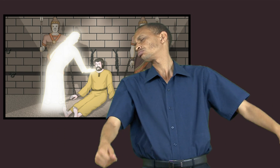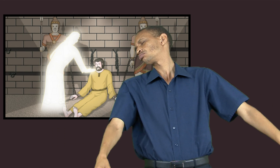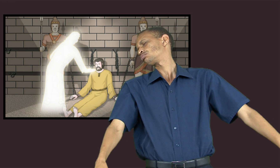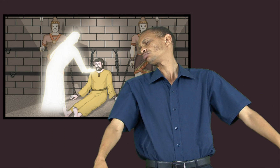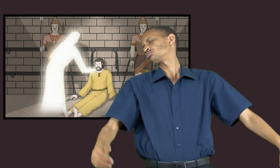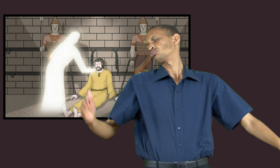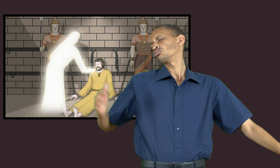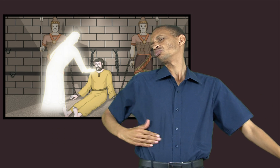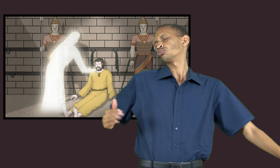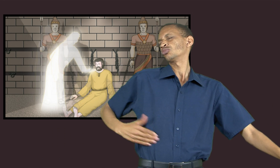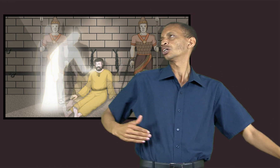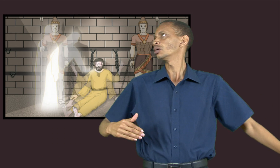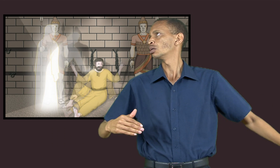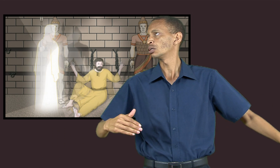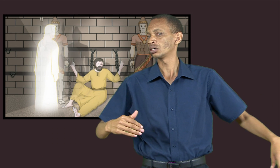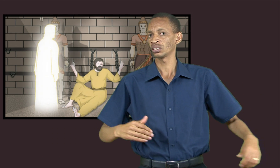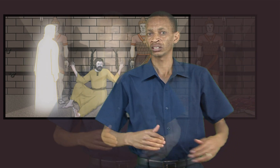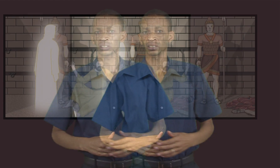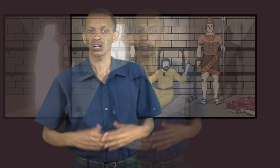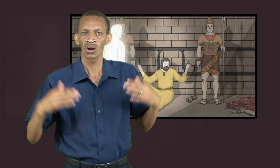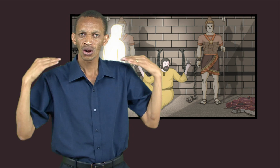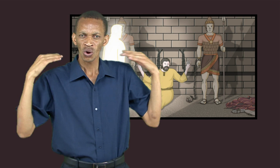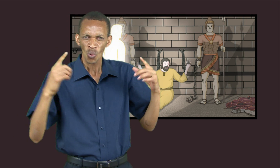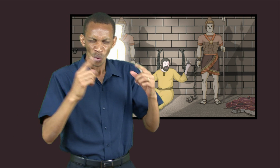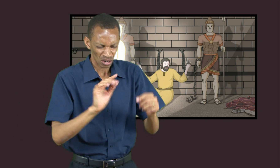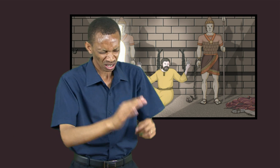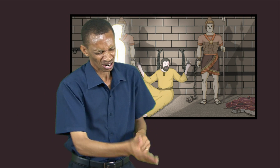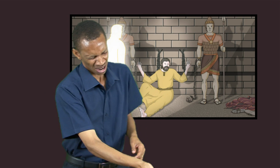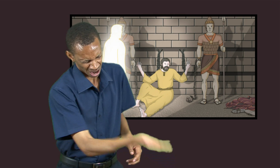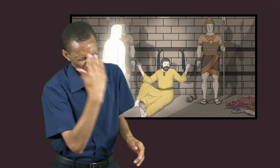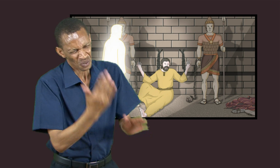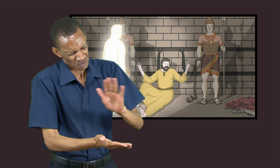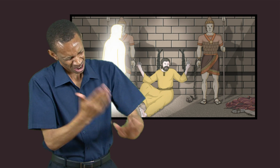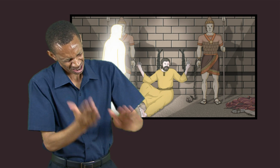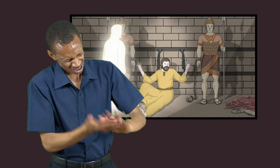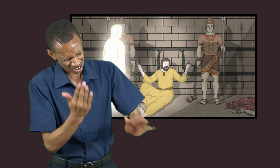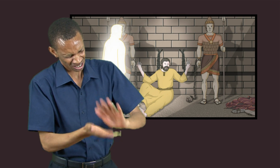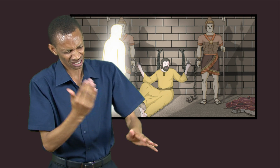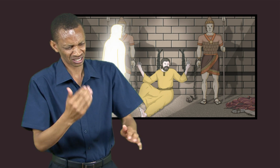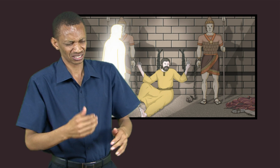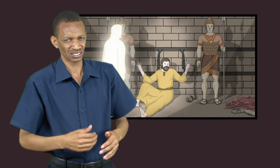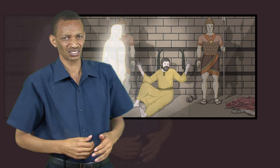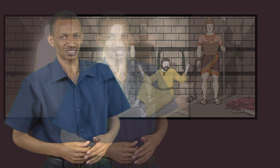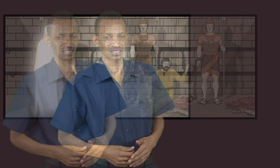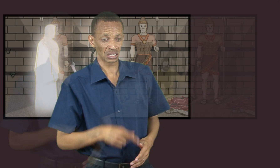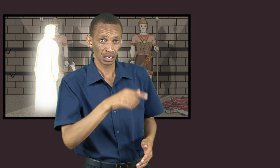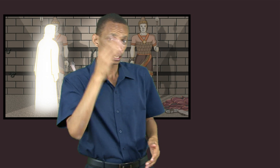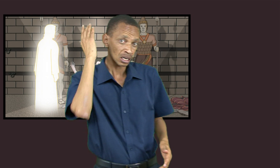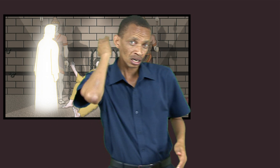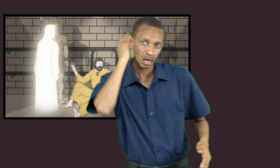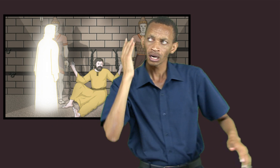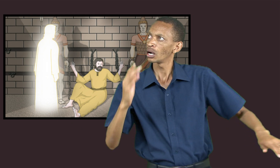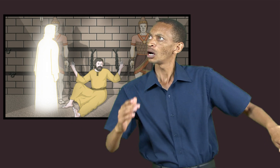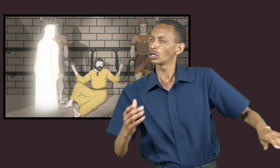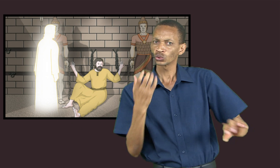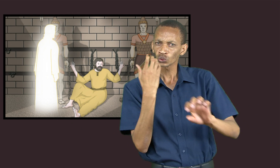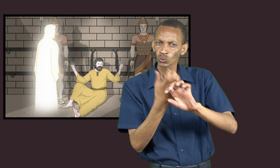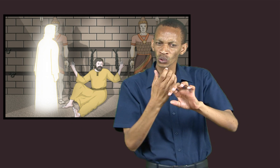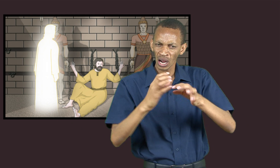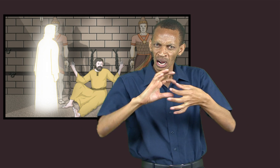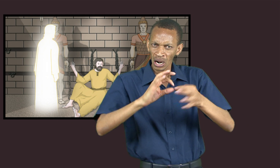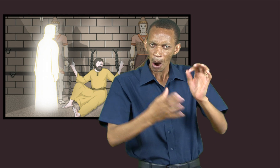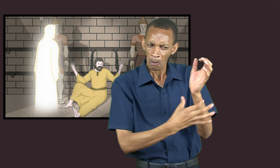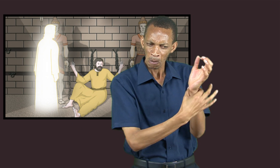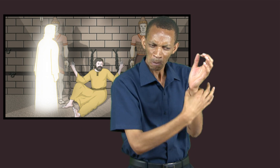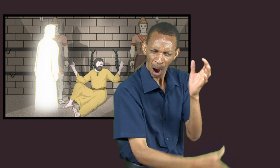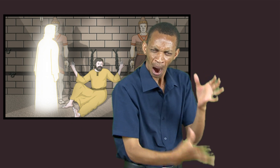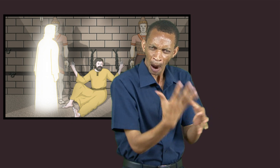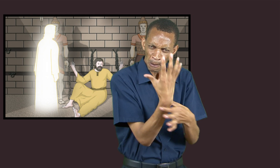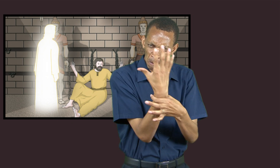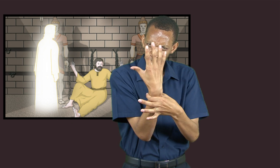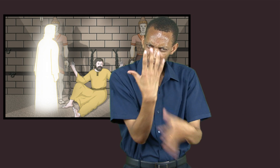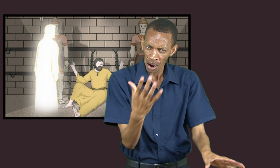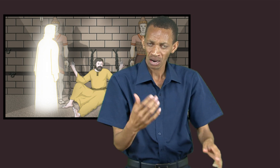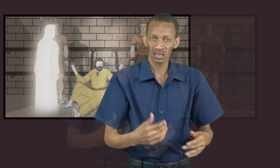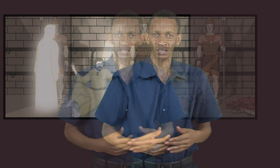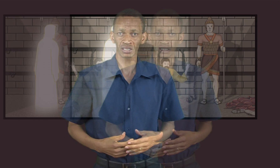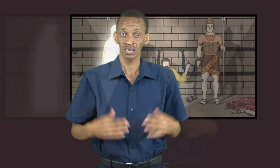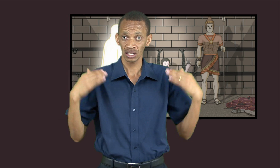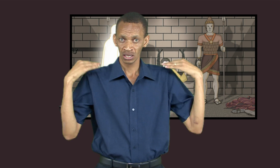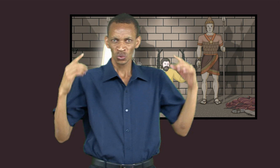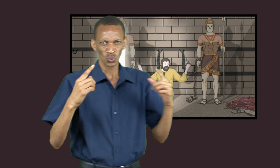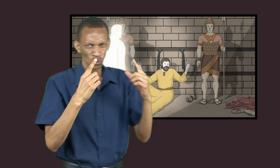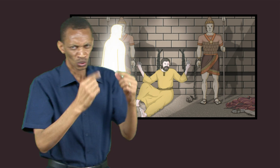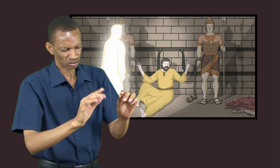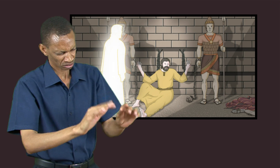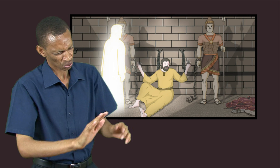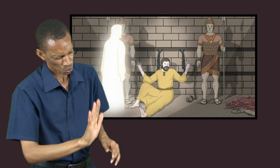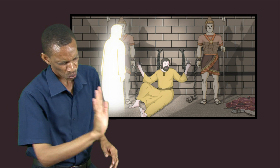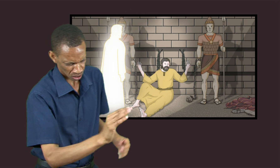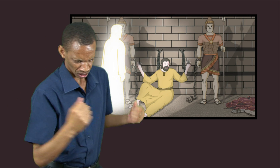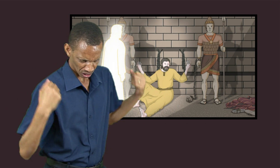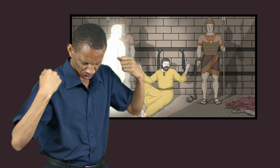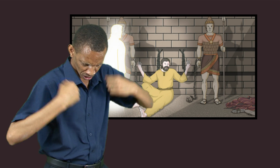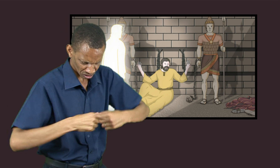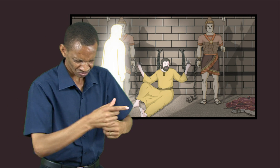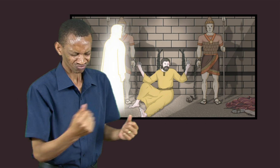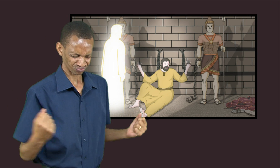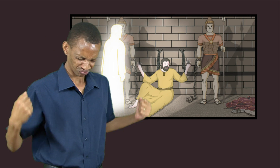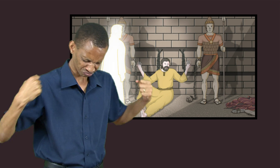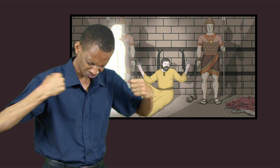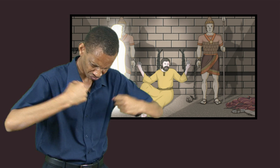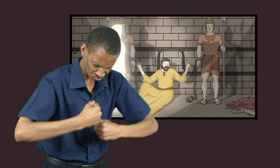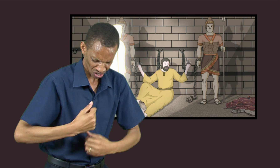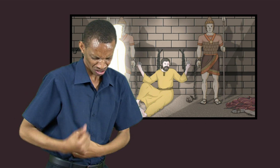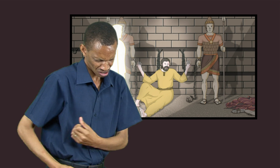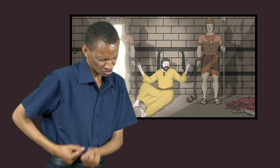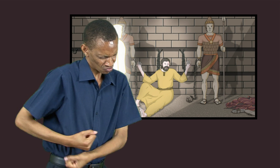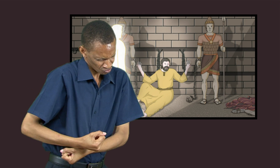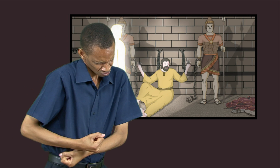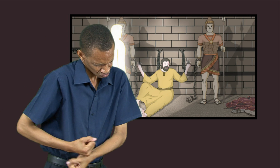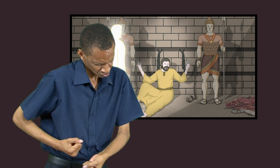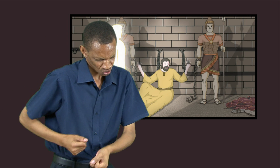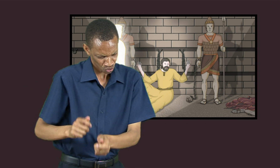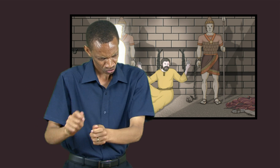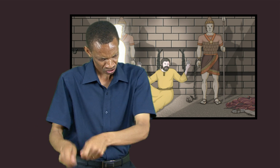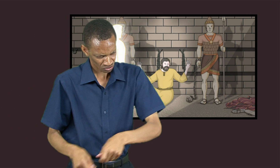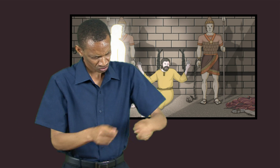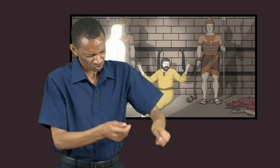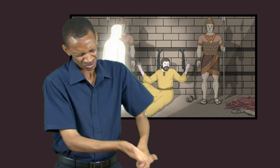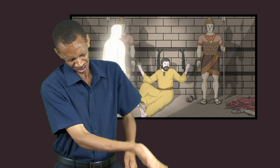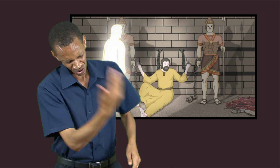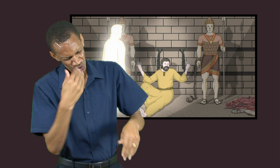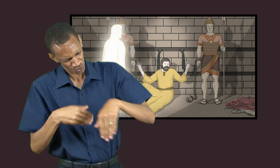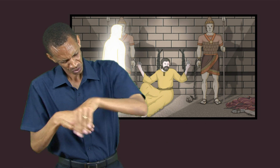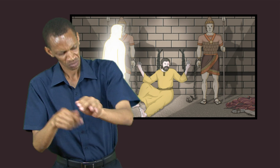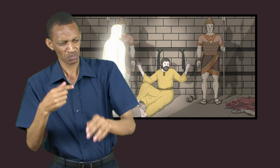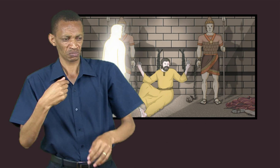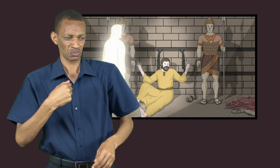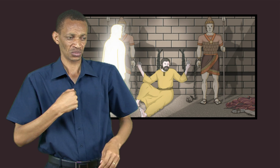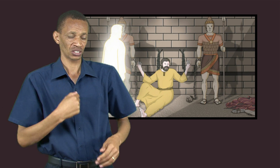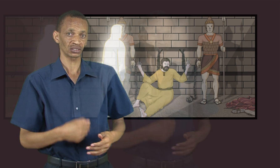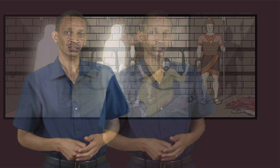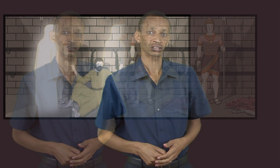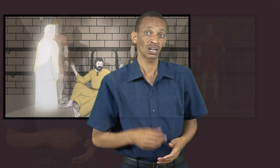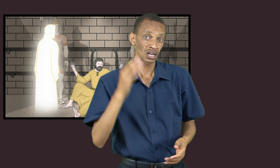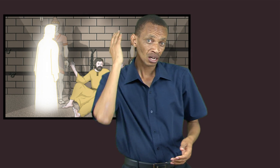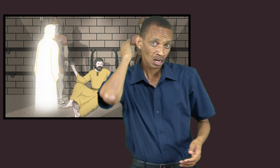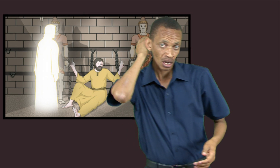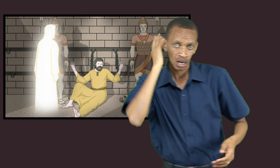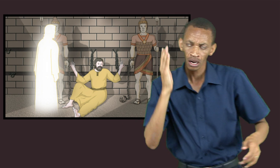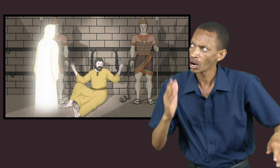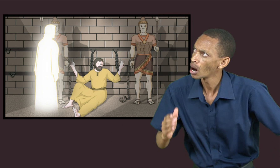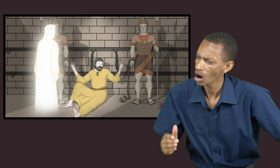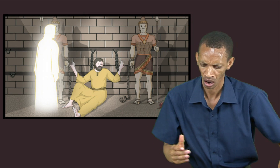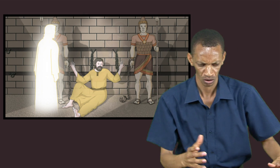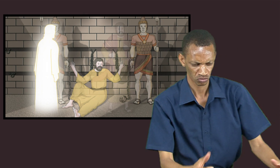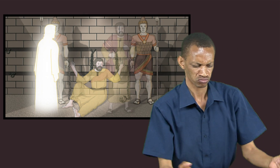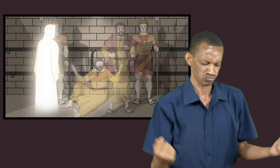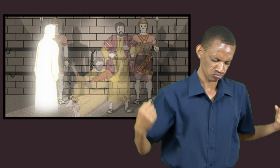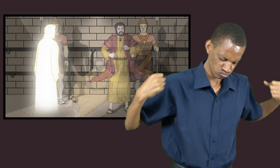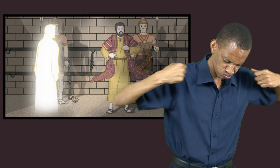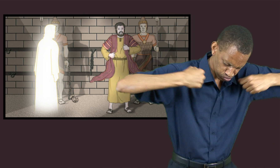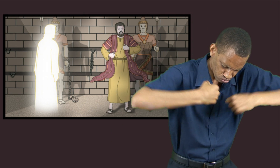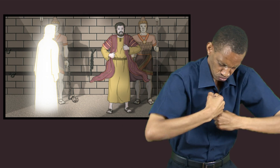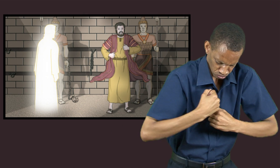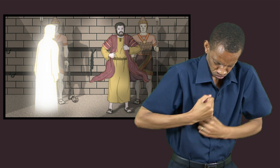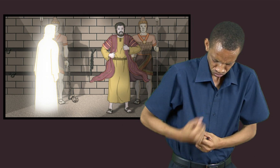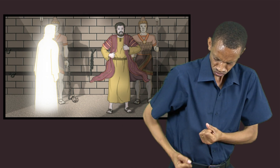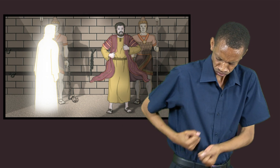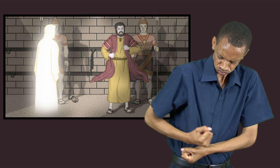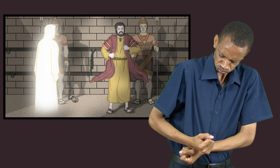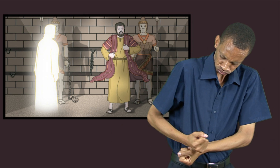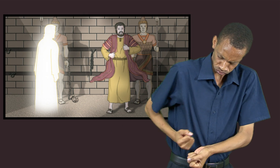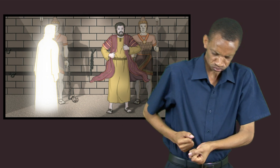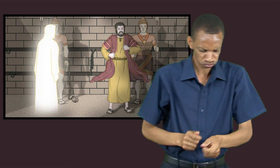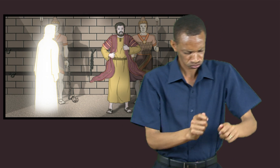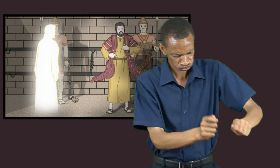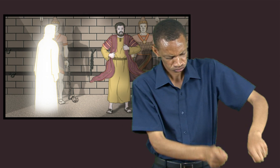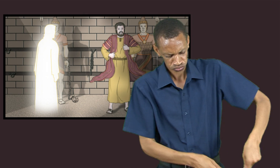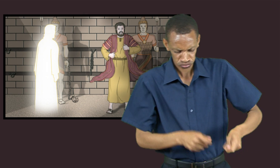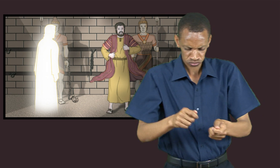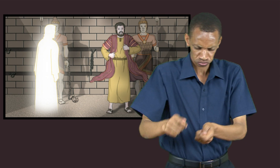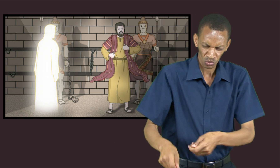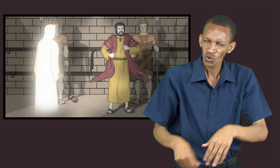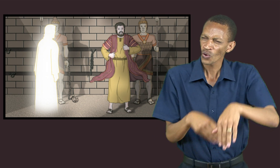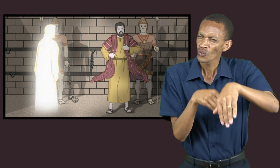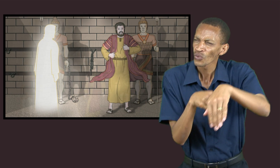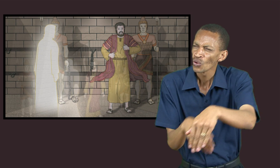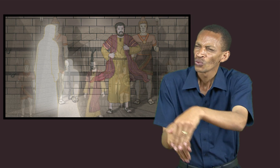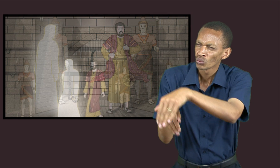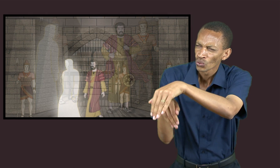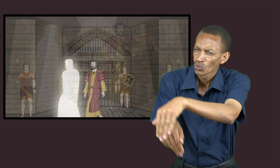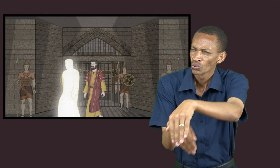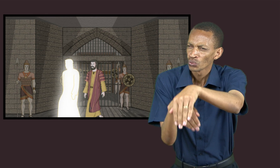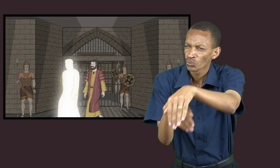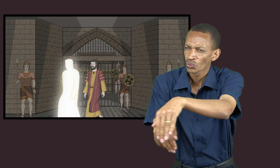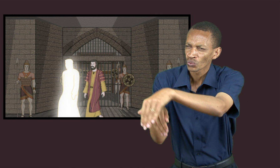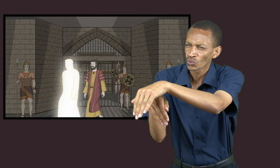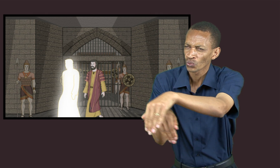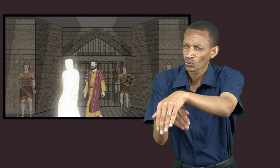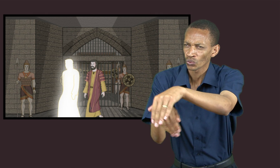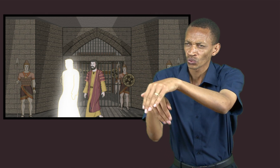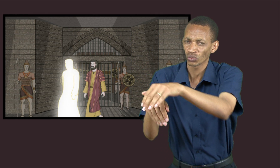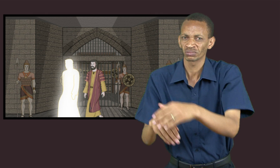And the chains fell off his wrists. “Get dressed and put on your sandals,” said the angel. Peter did so, and the angel told him, “Wrap your cloak around you and follow me.”